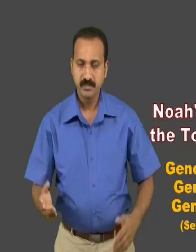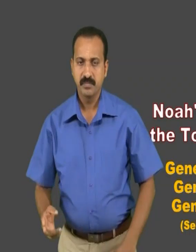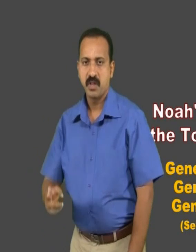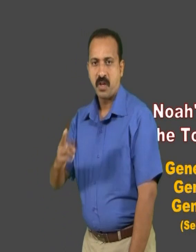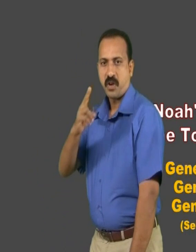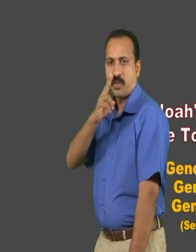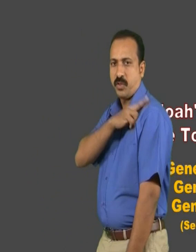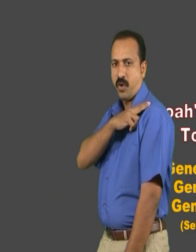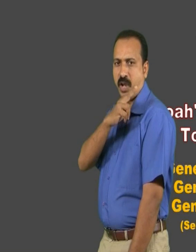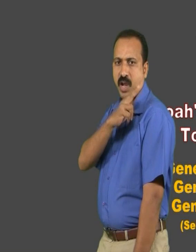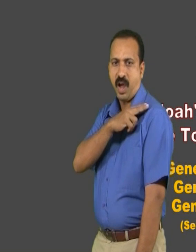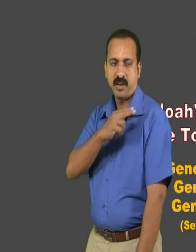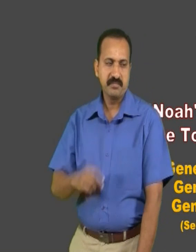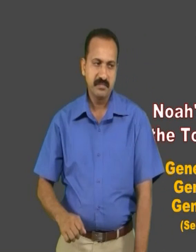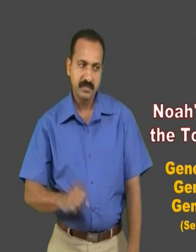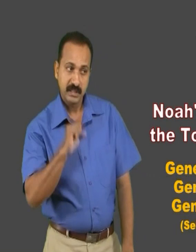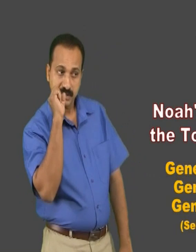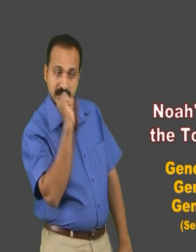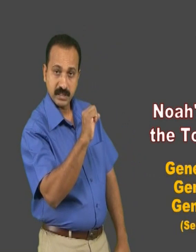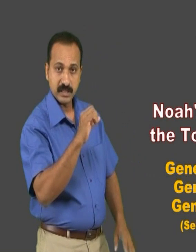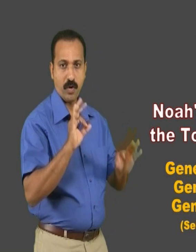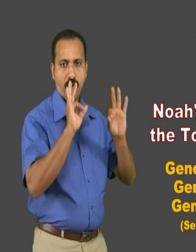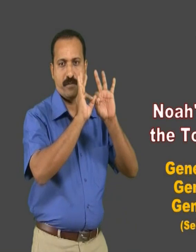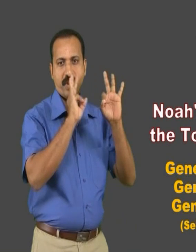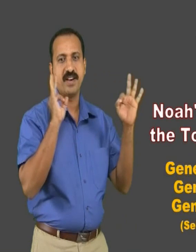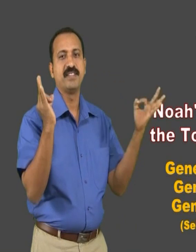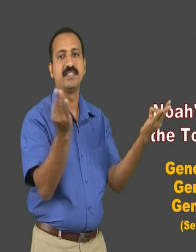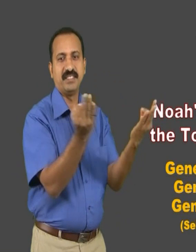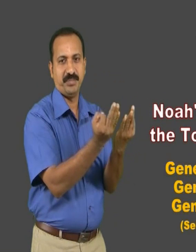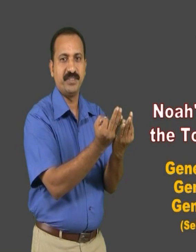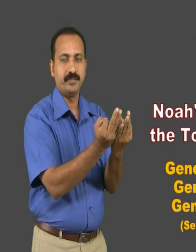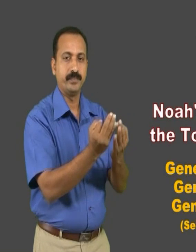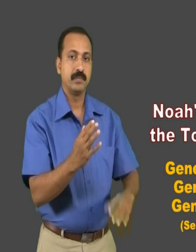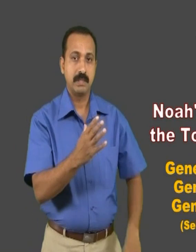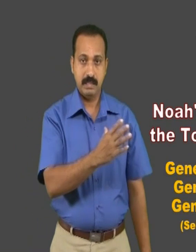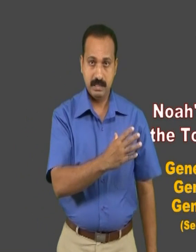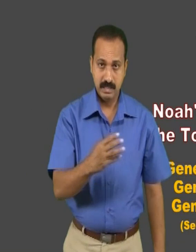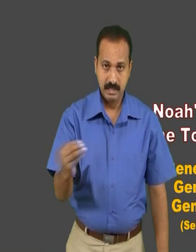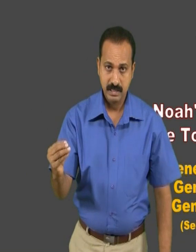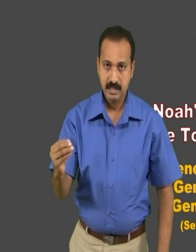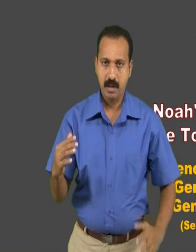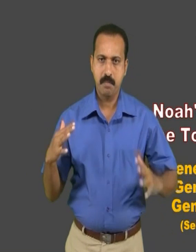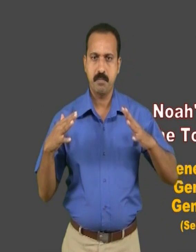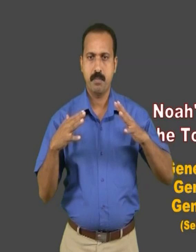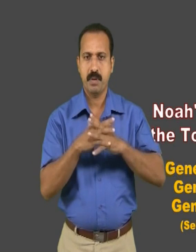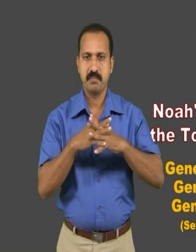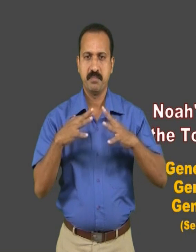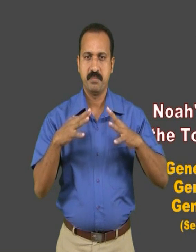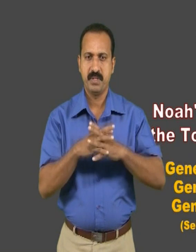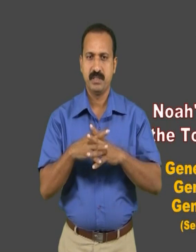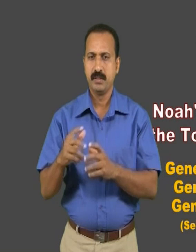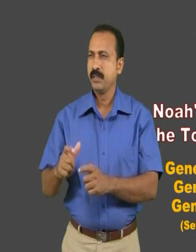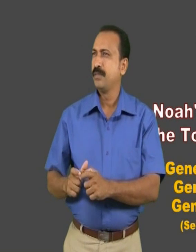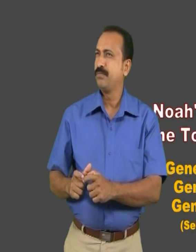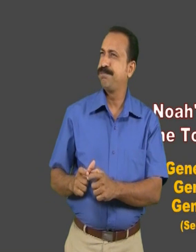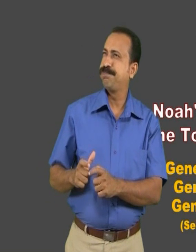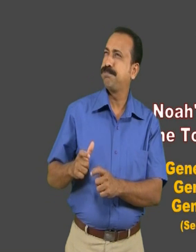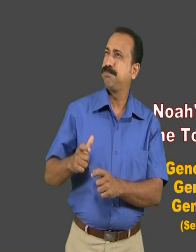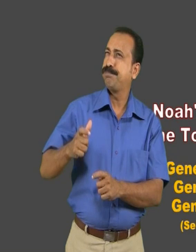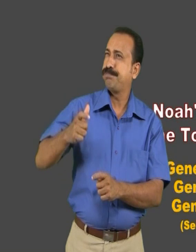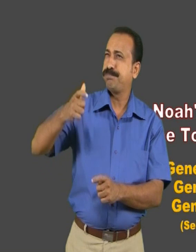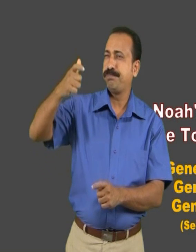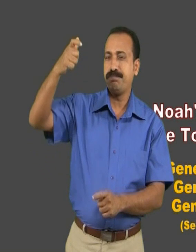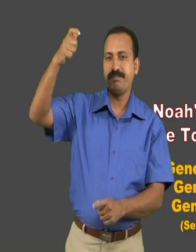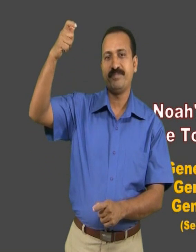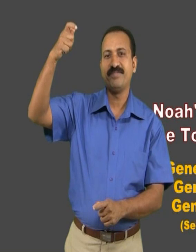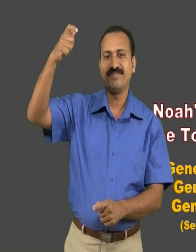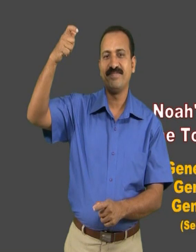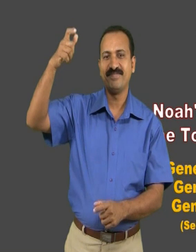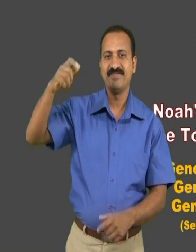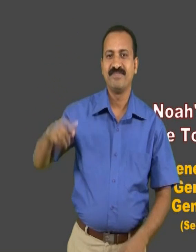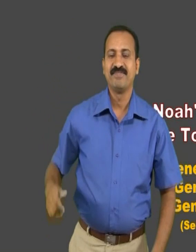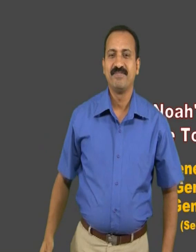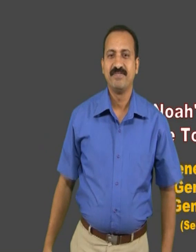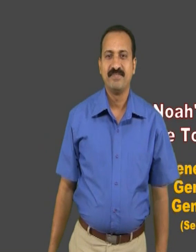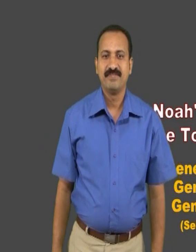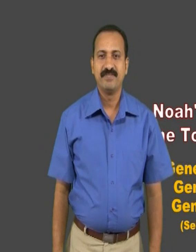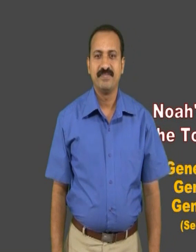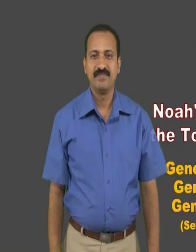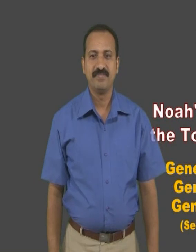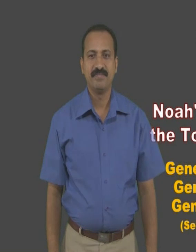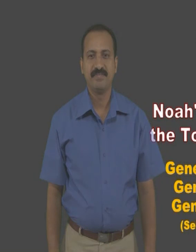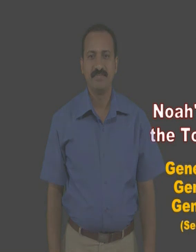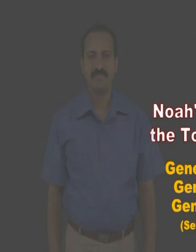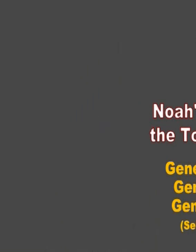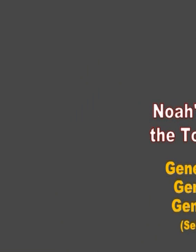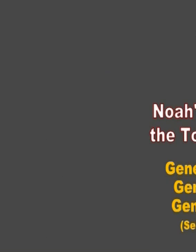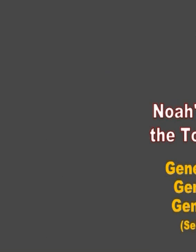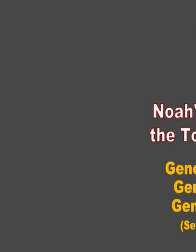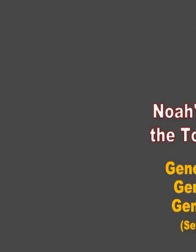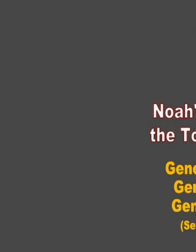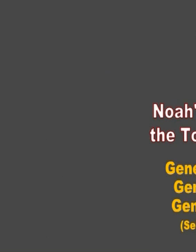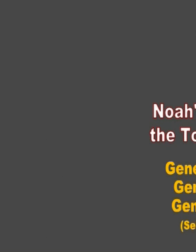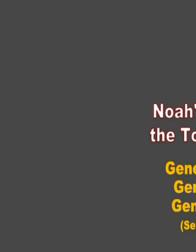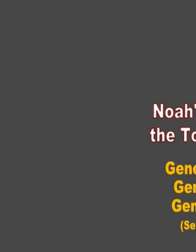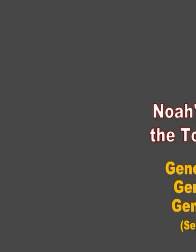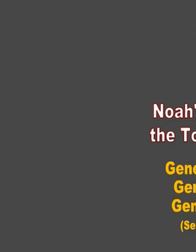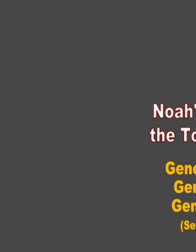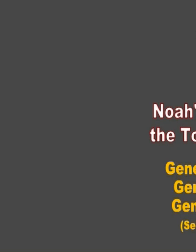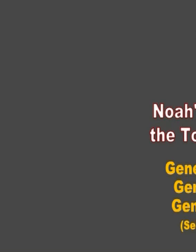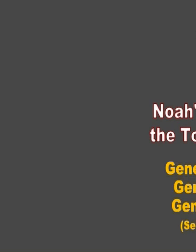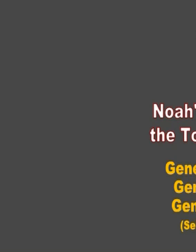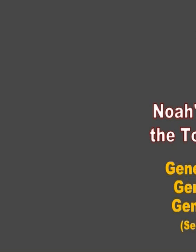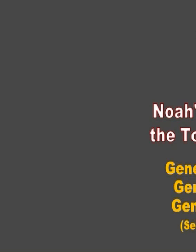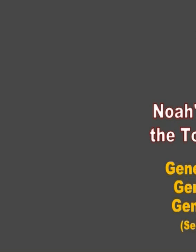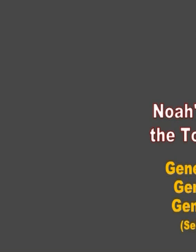Noah and his family - tower of Babel